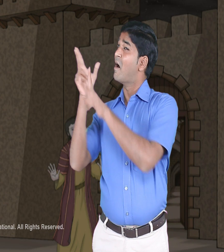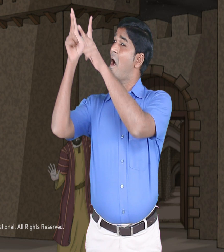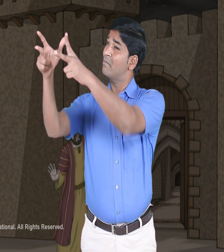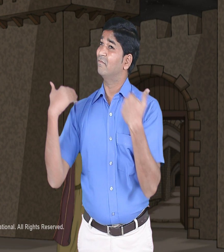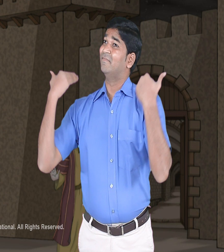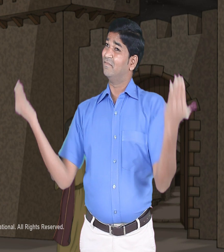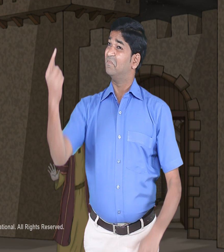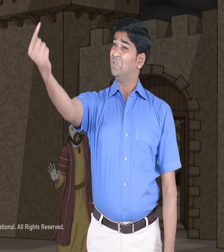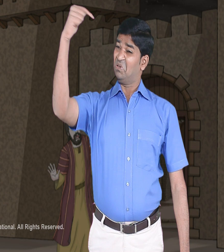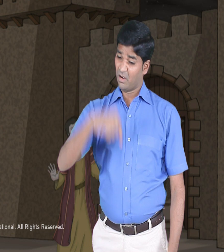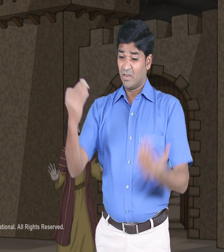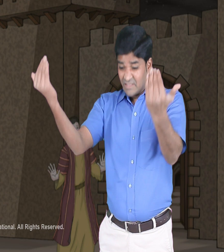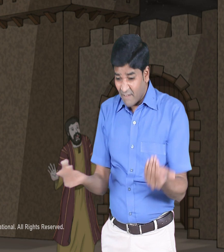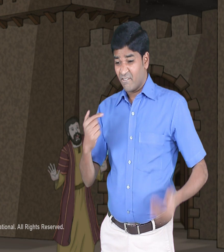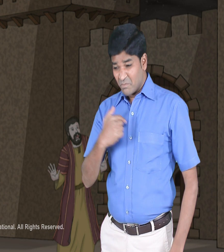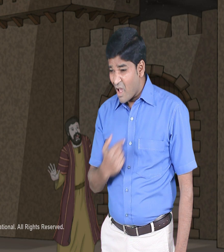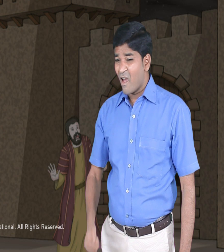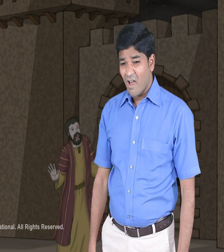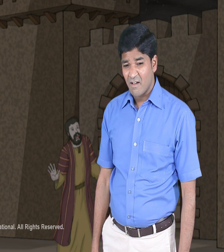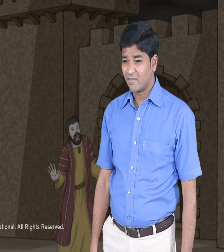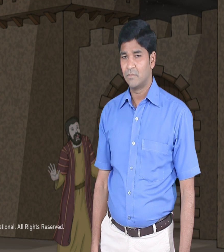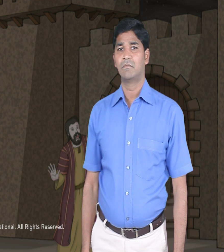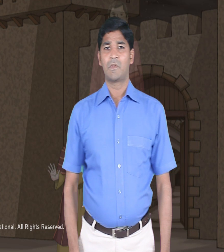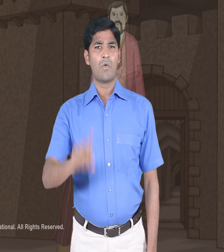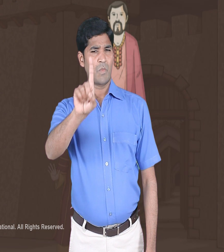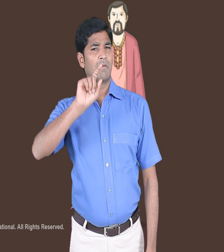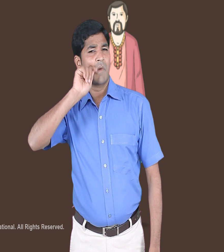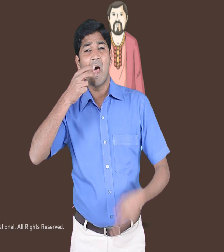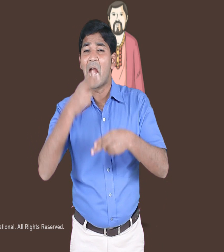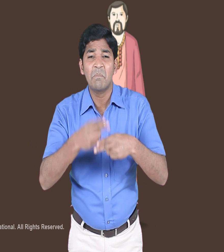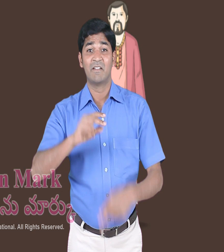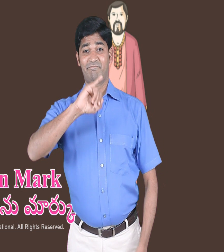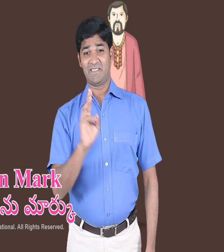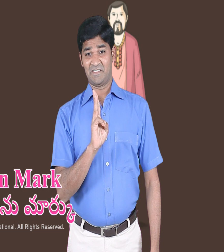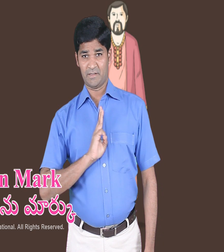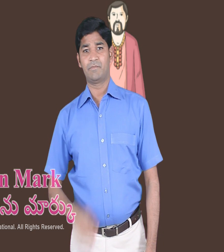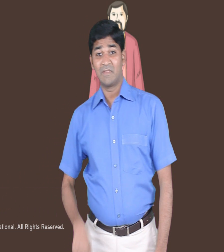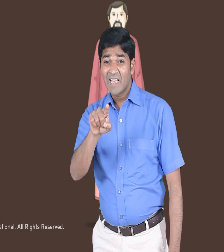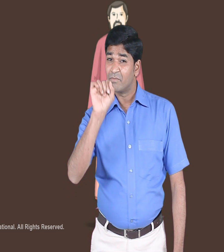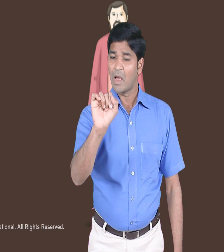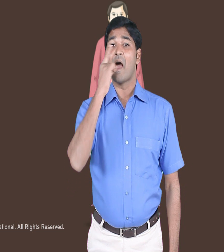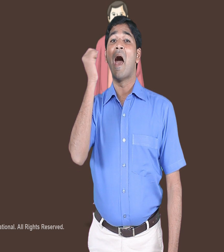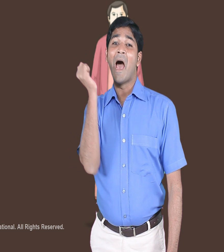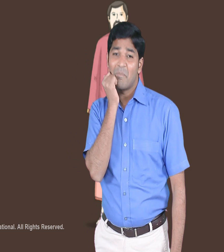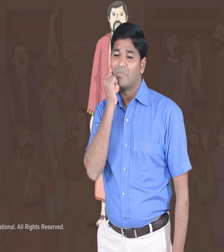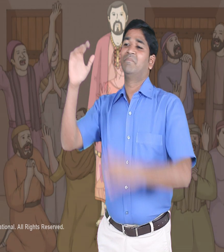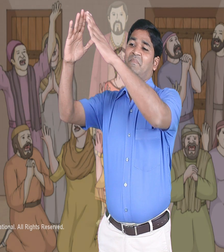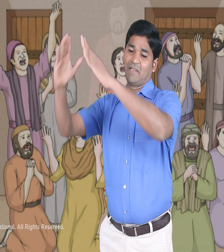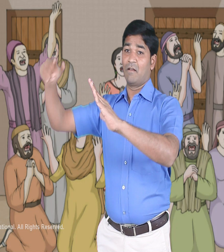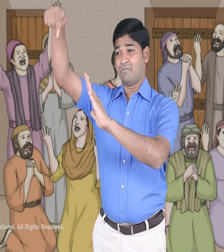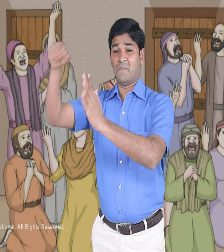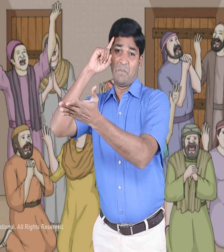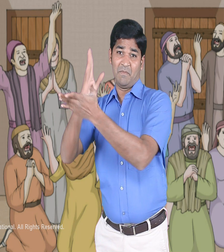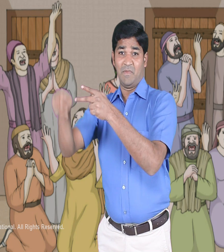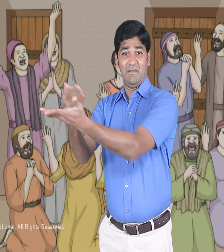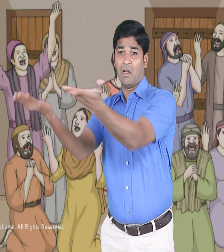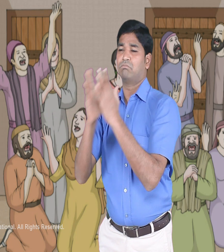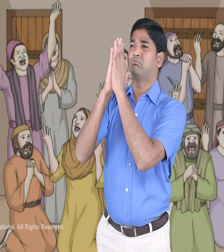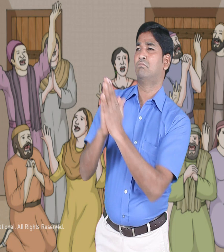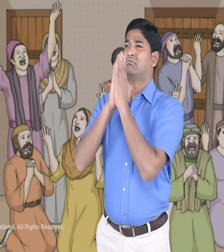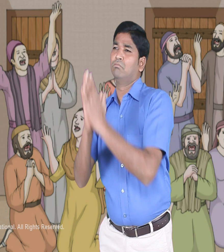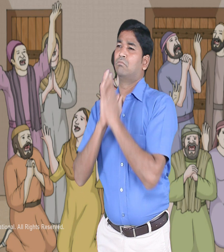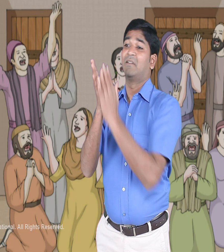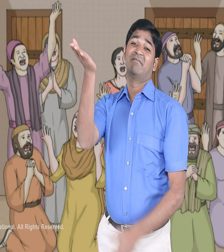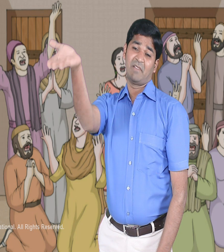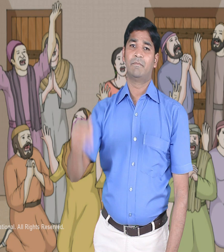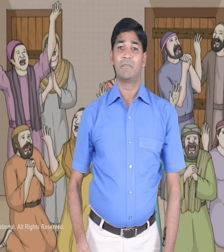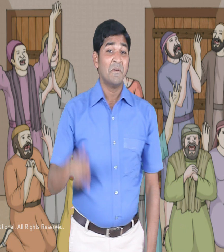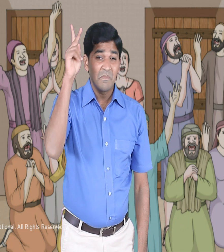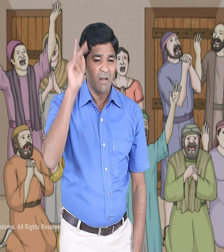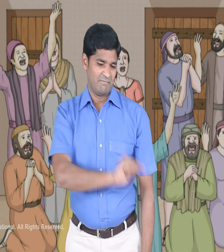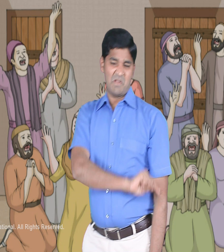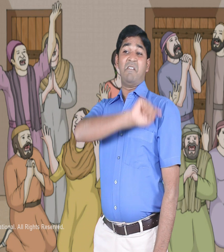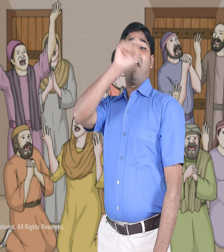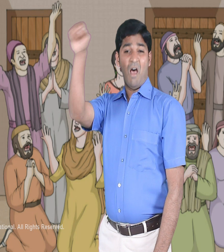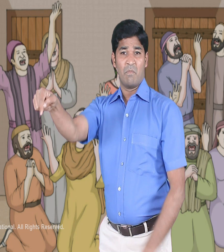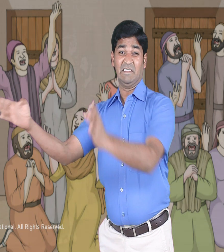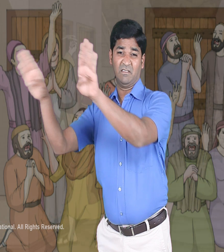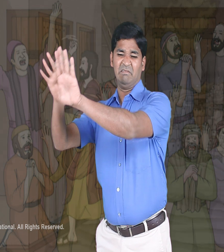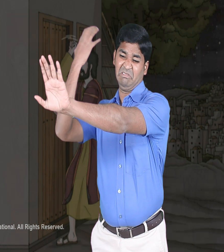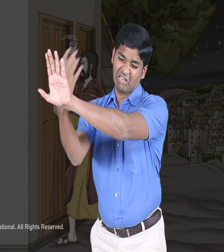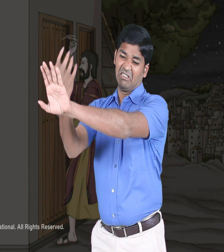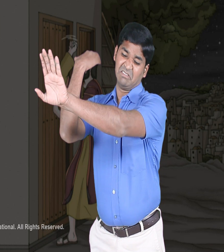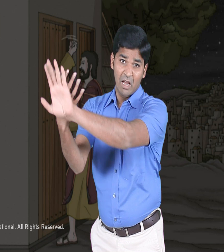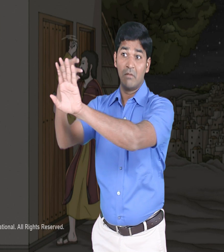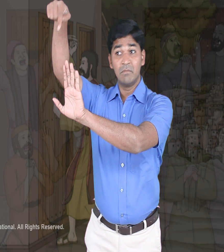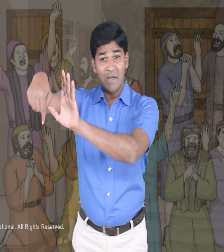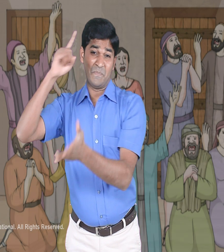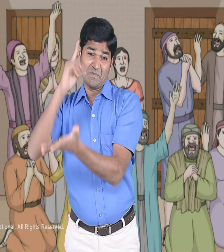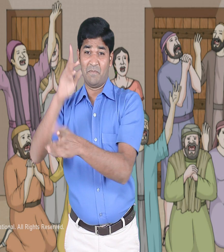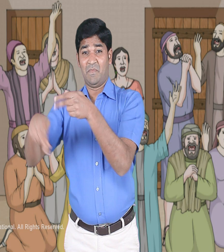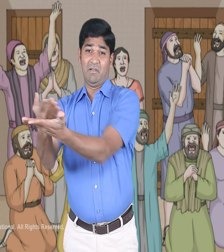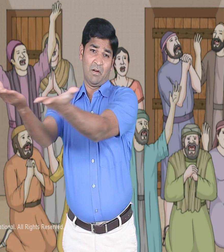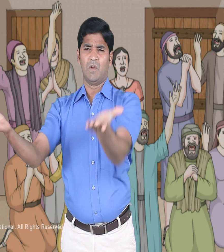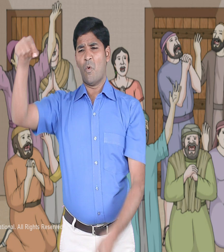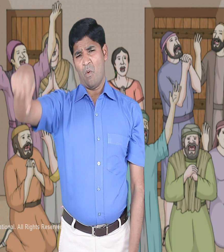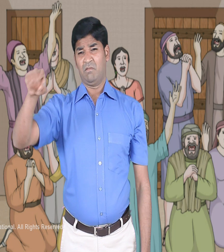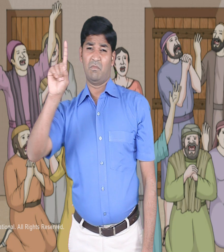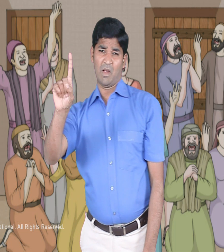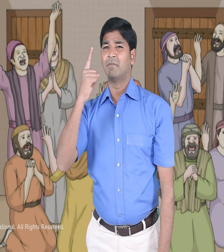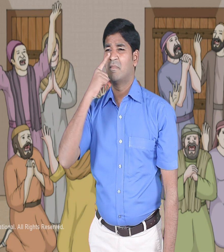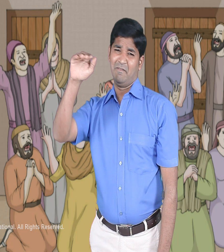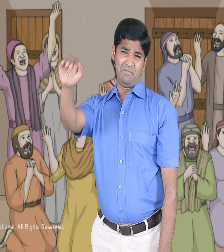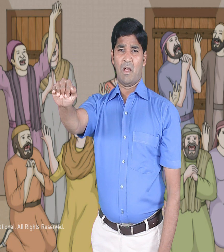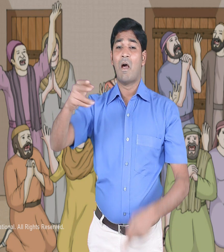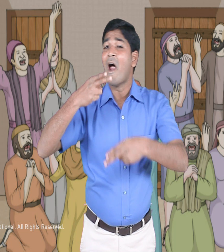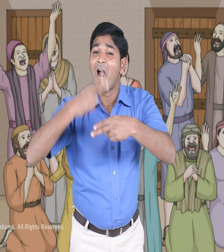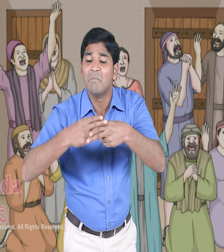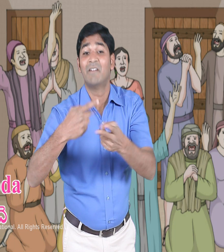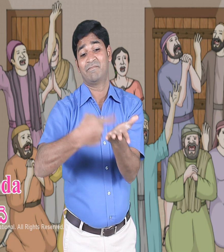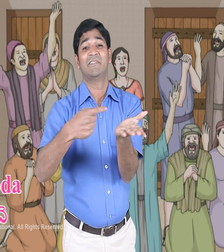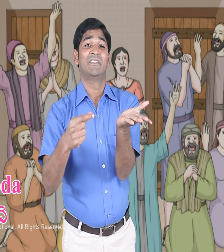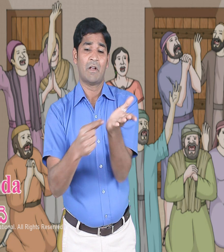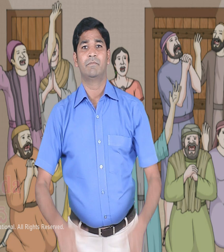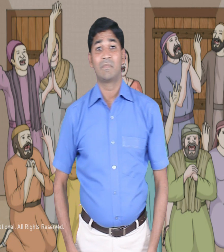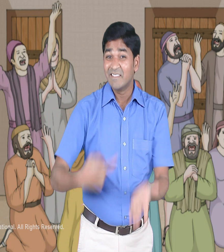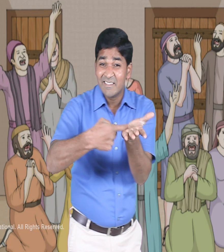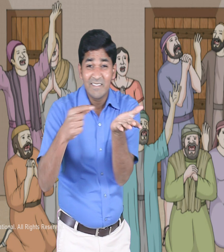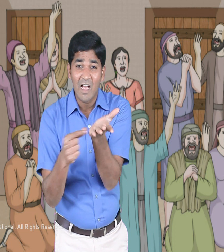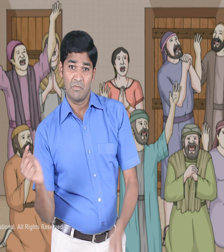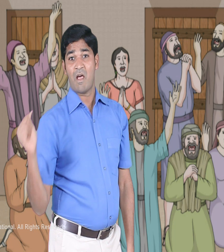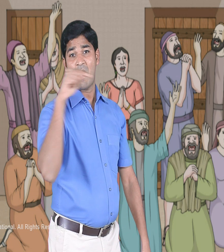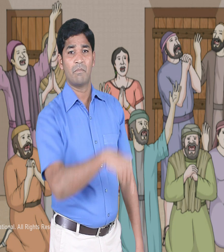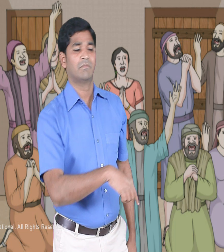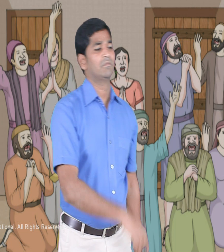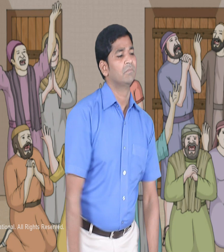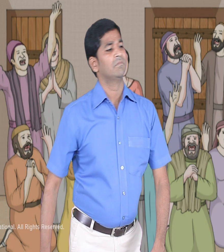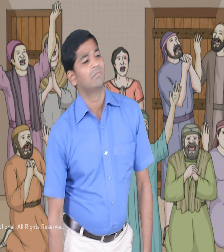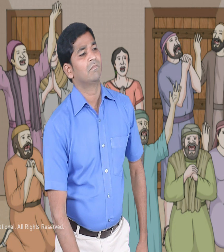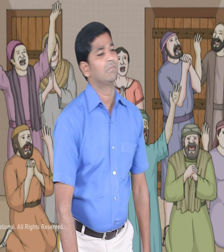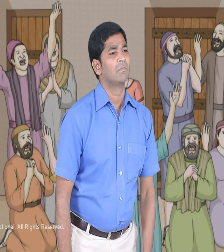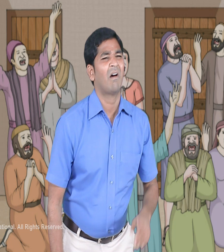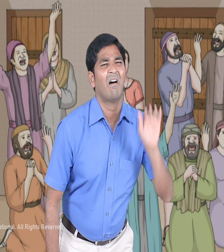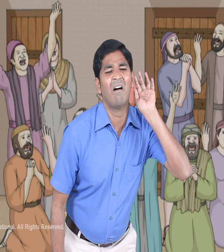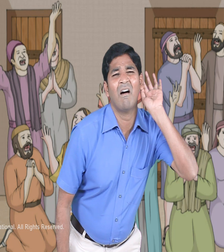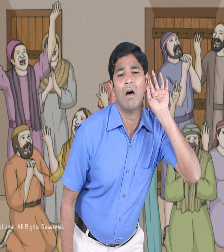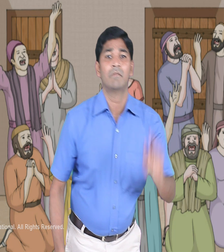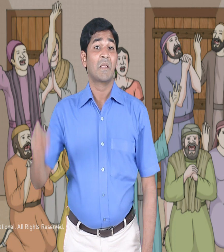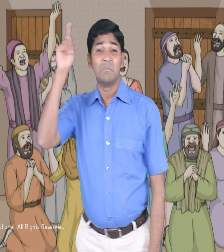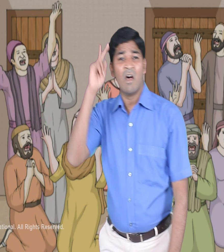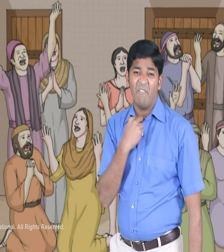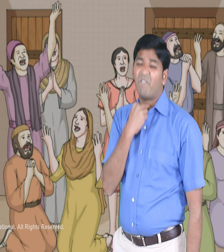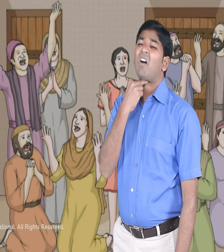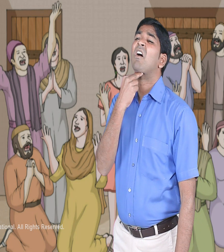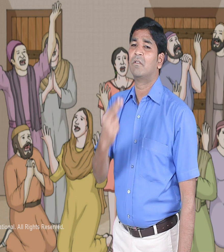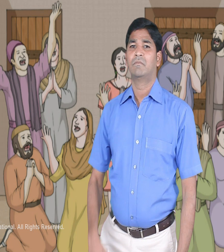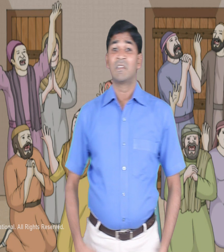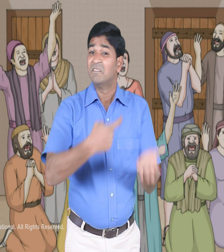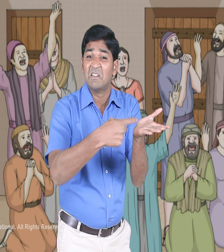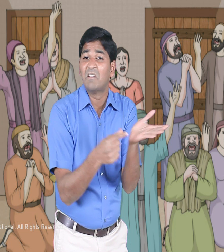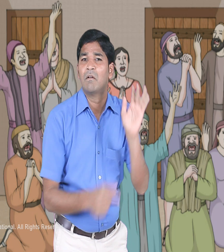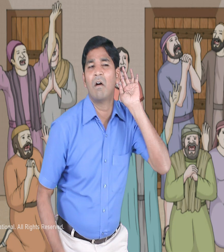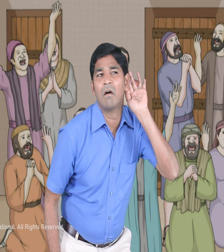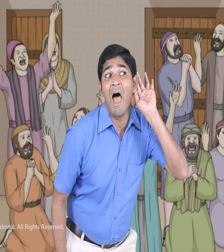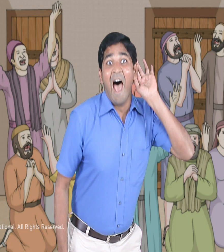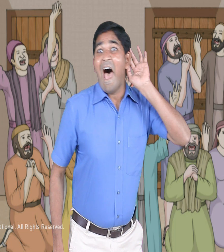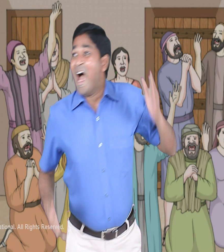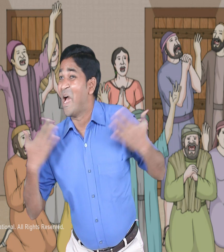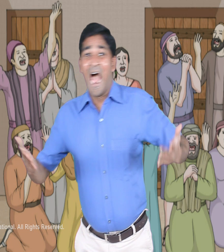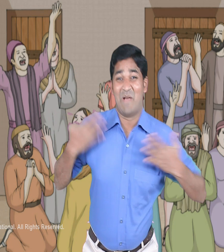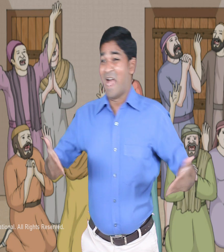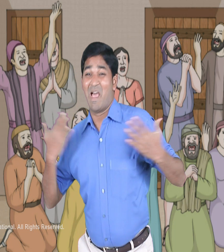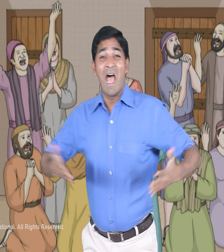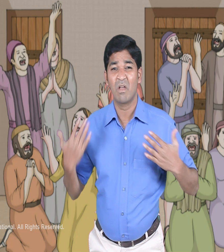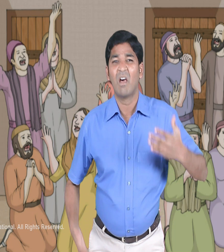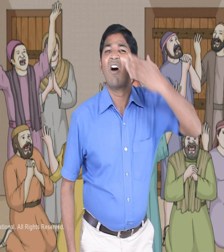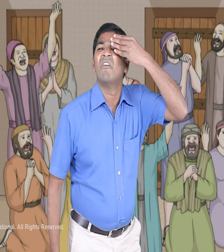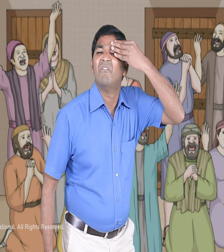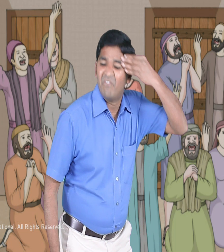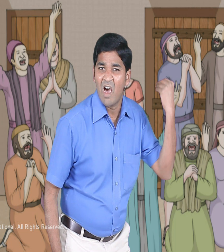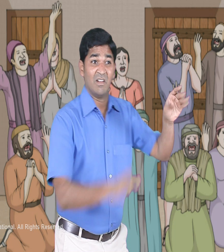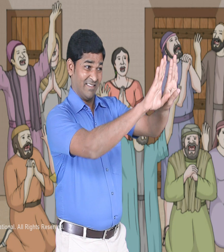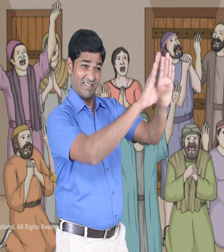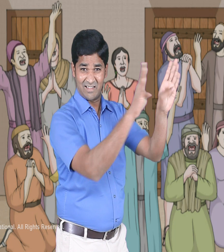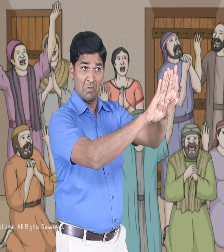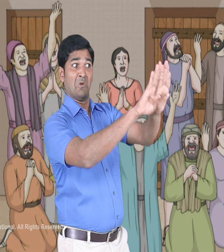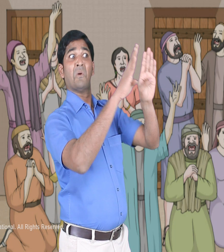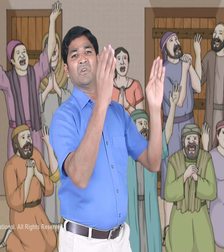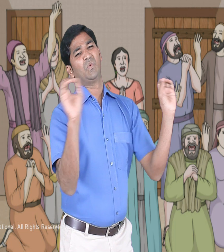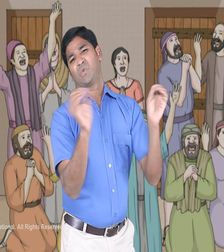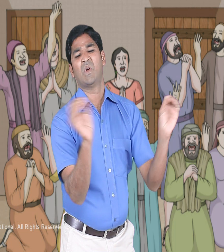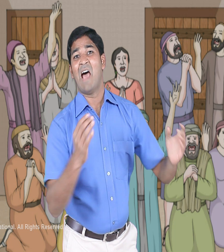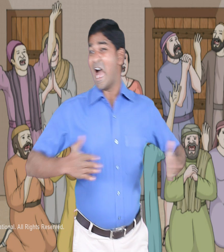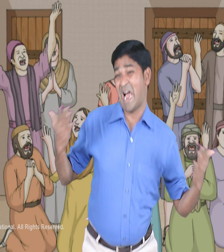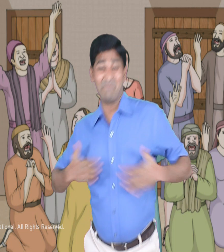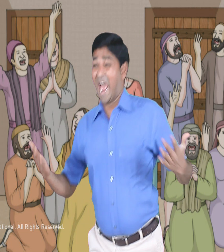And when he had realized this, he went to the house of Mary the mother of John, also called Mark, where many people had gathered together and were praying. He knocked at the outer gate, and a servant girl named Rhoda came to answer it.